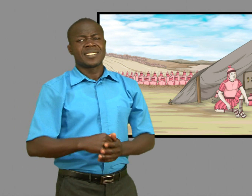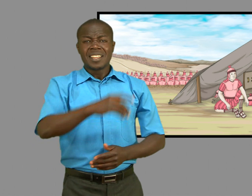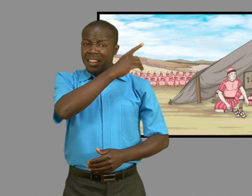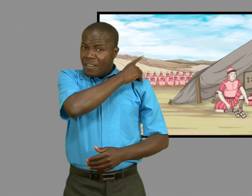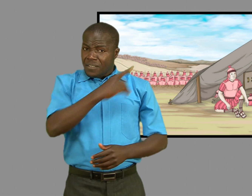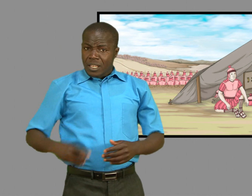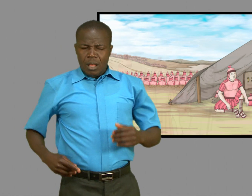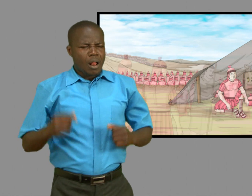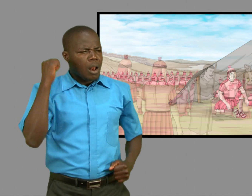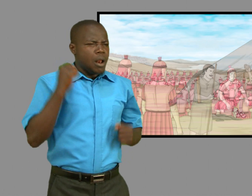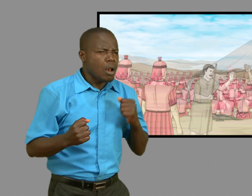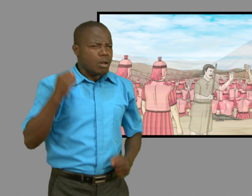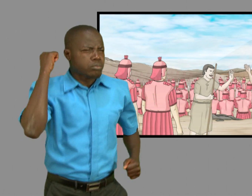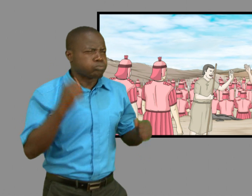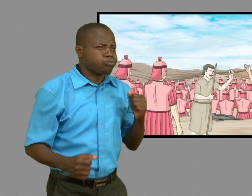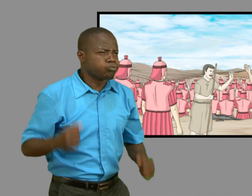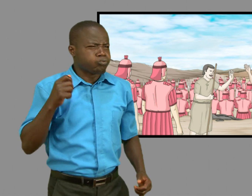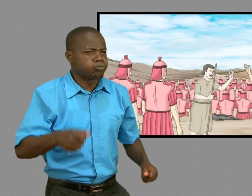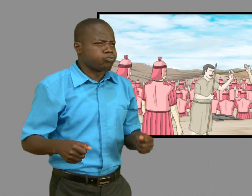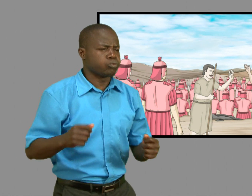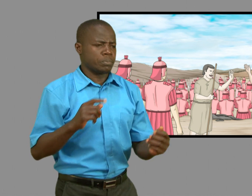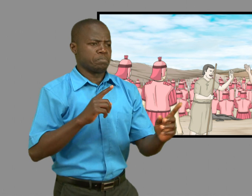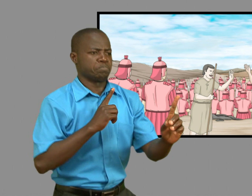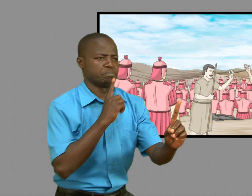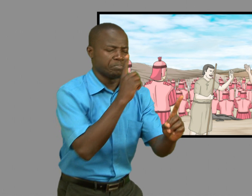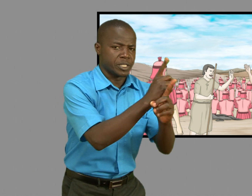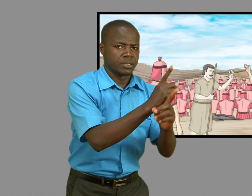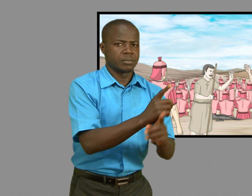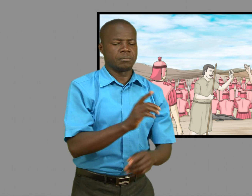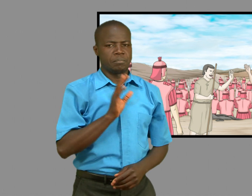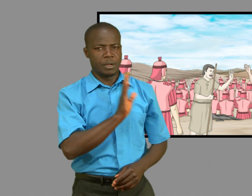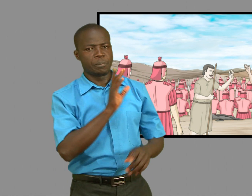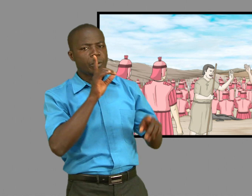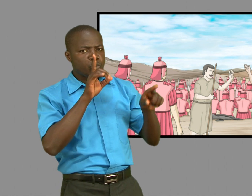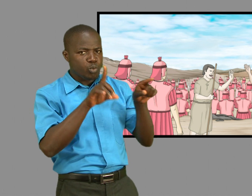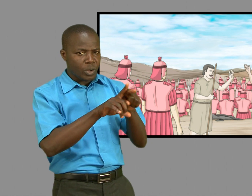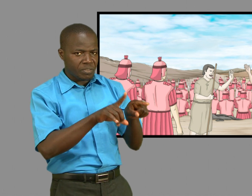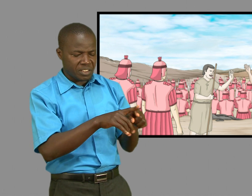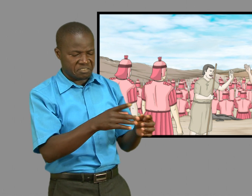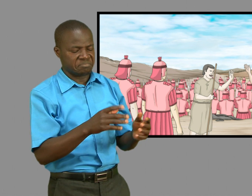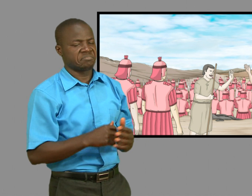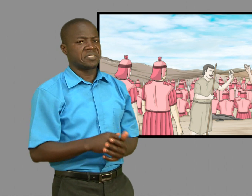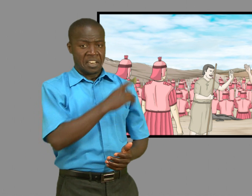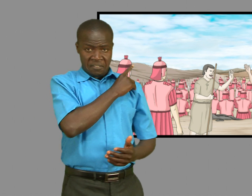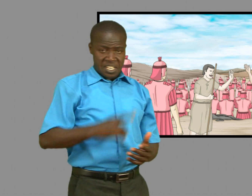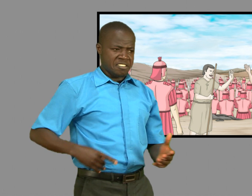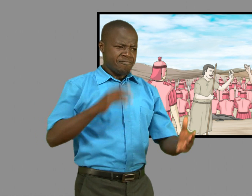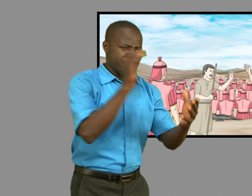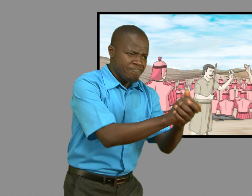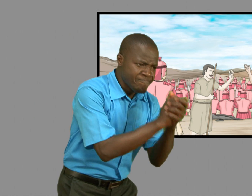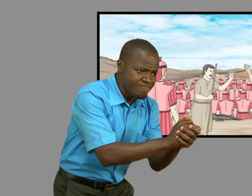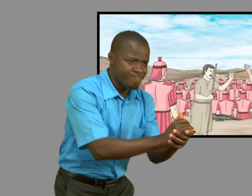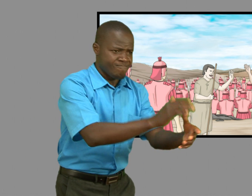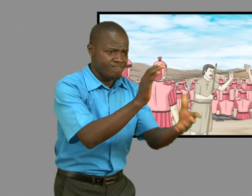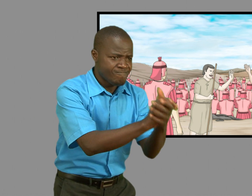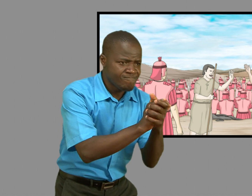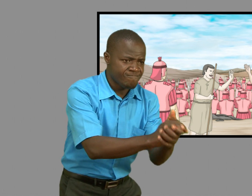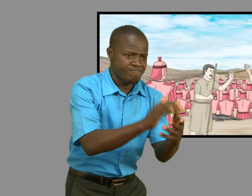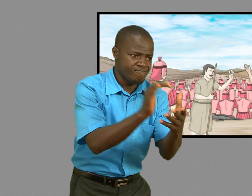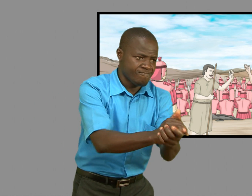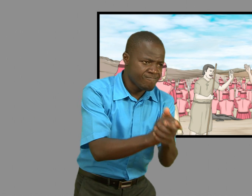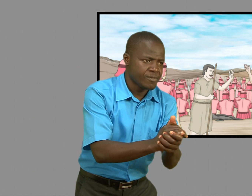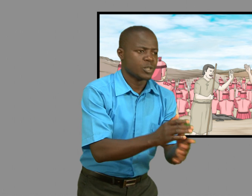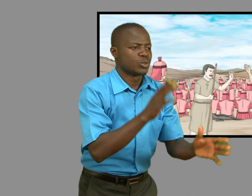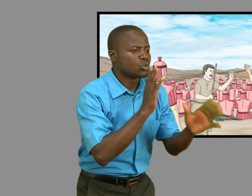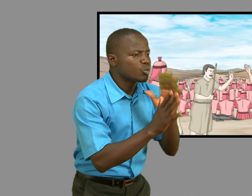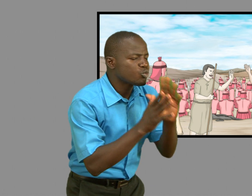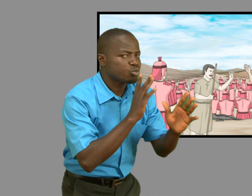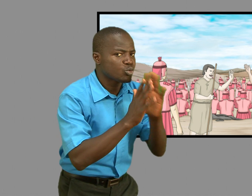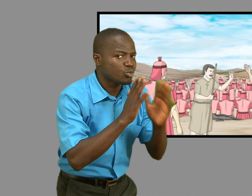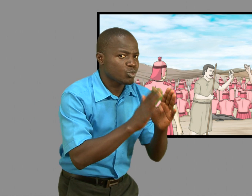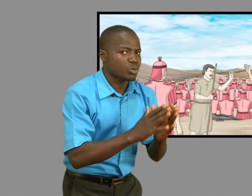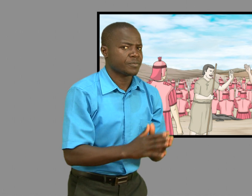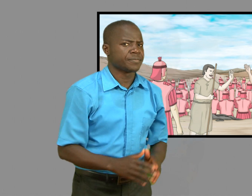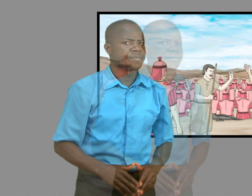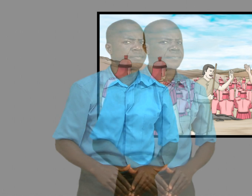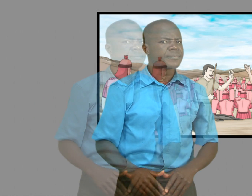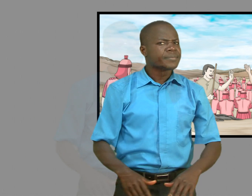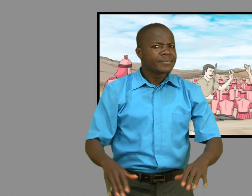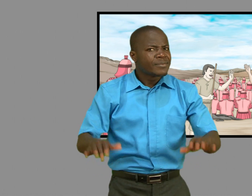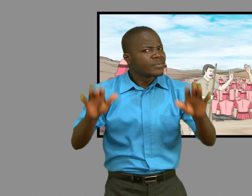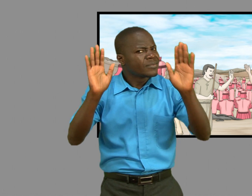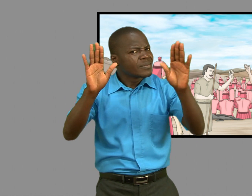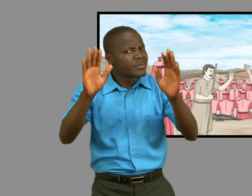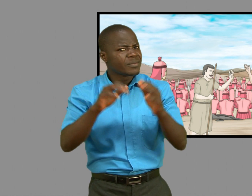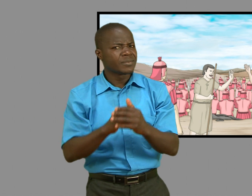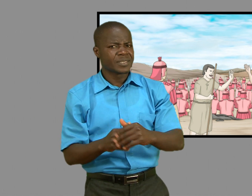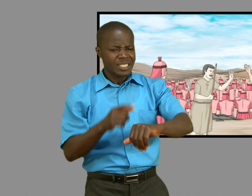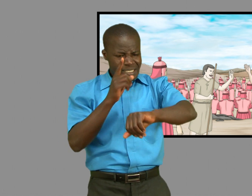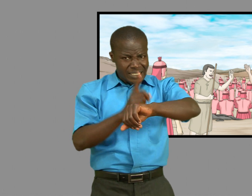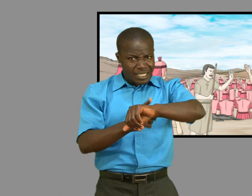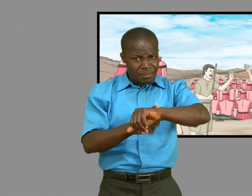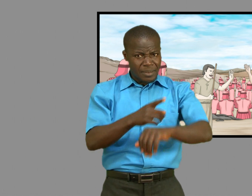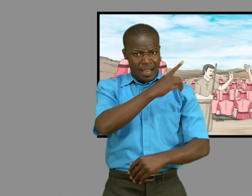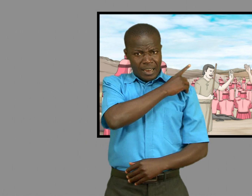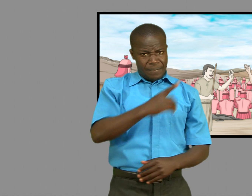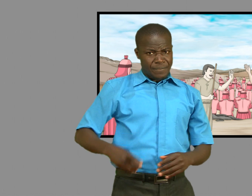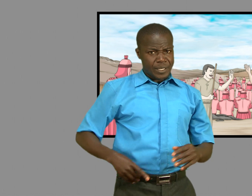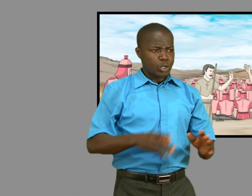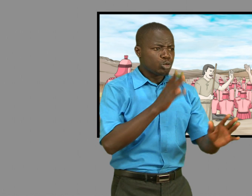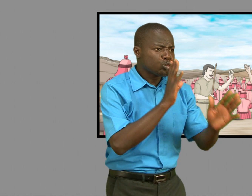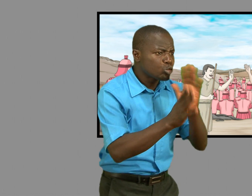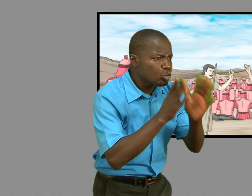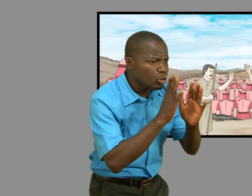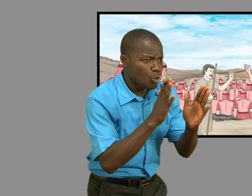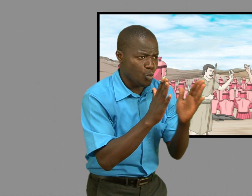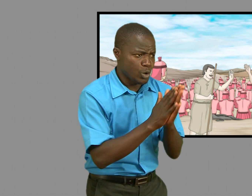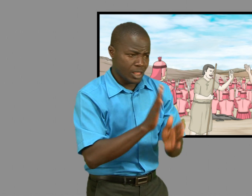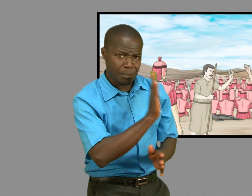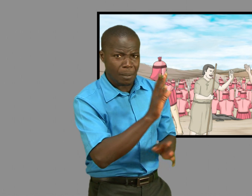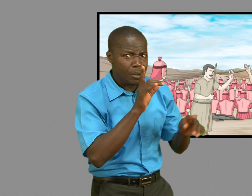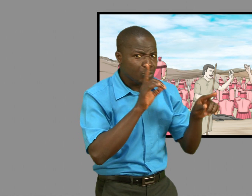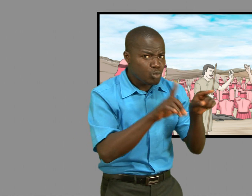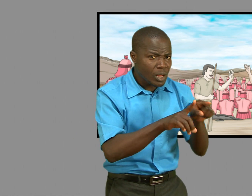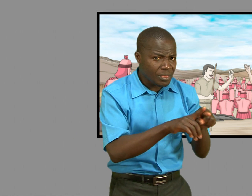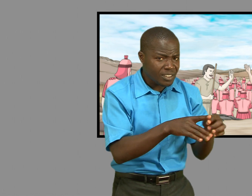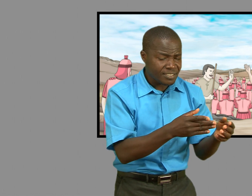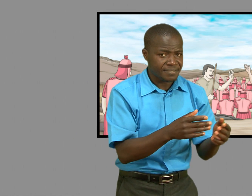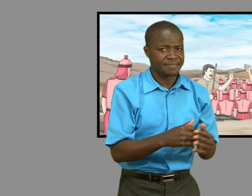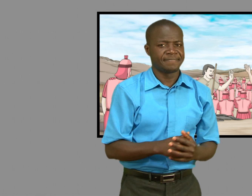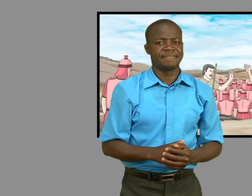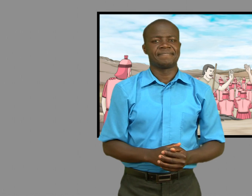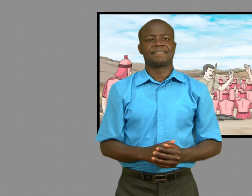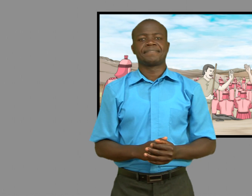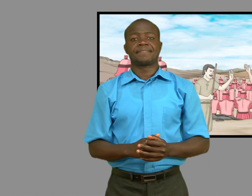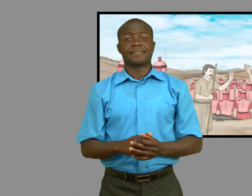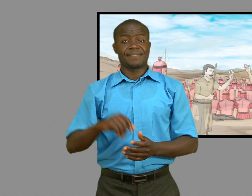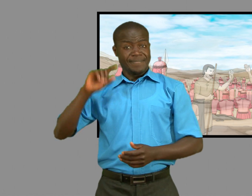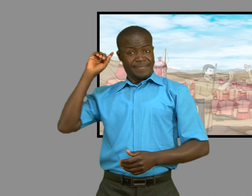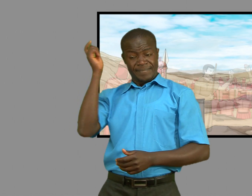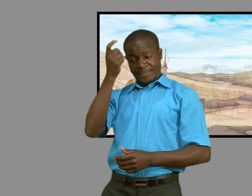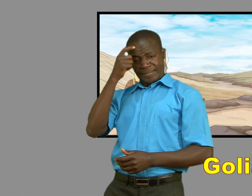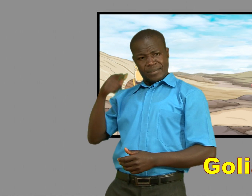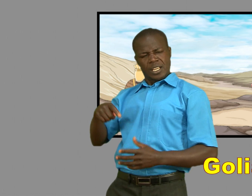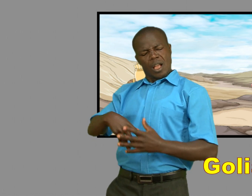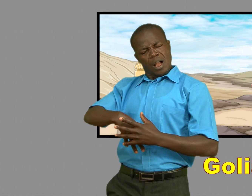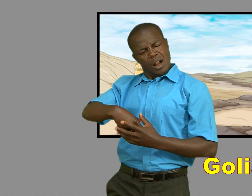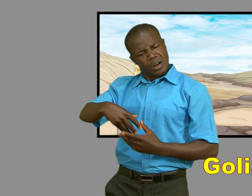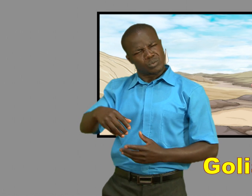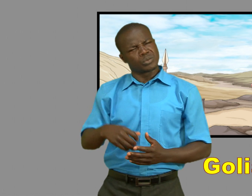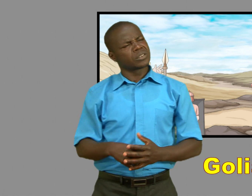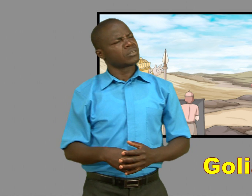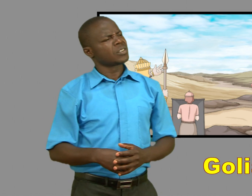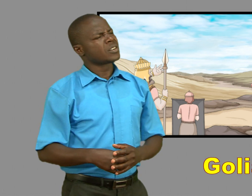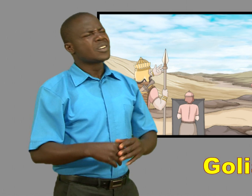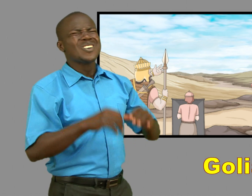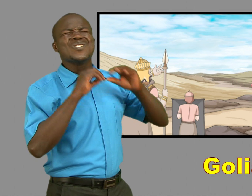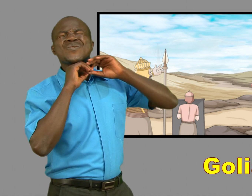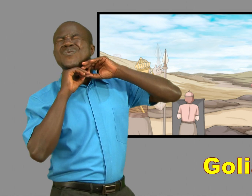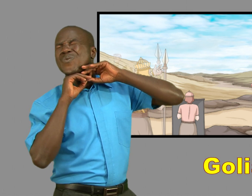When he arrived, he asked his brothers how they were doing.